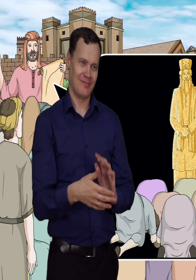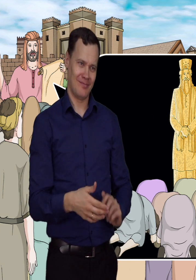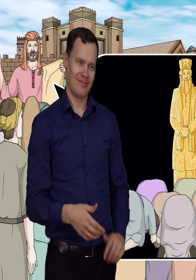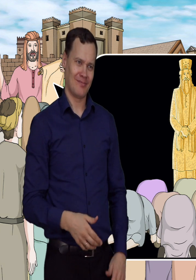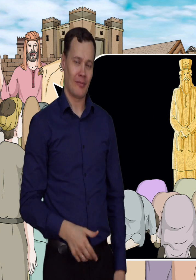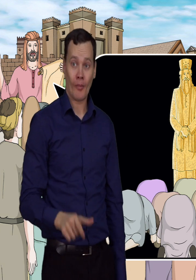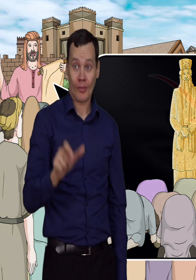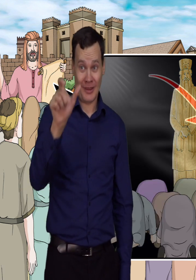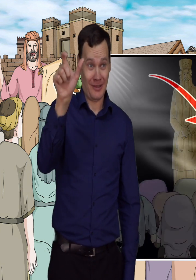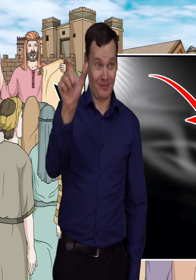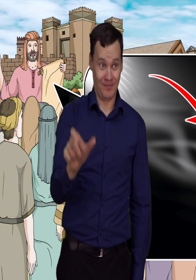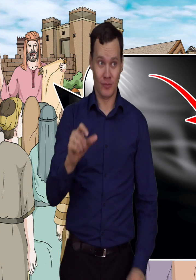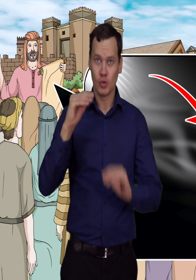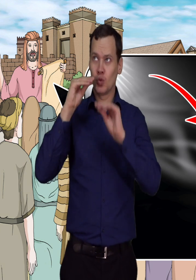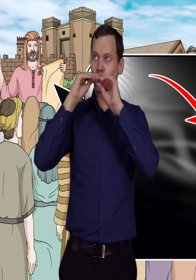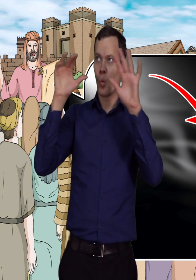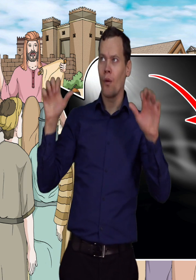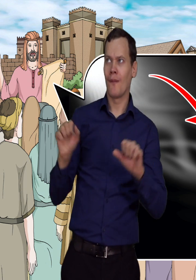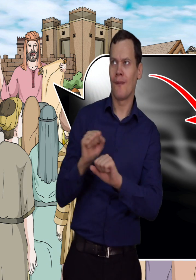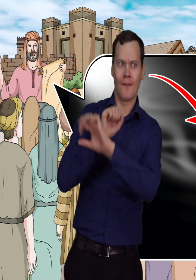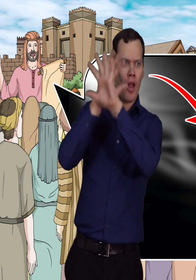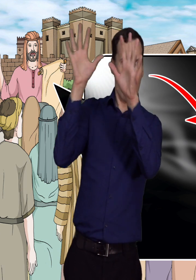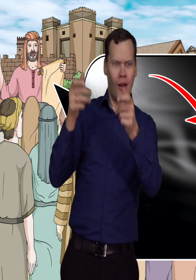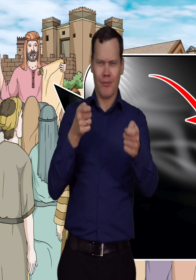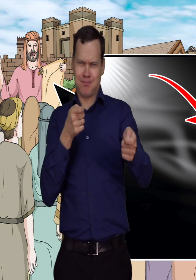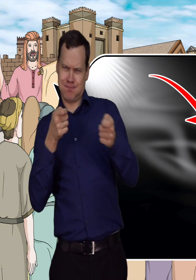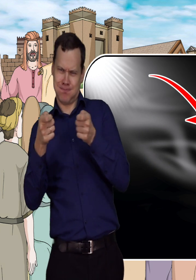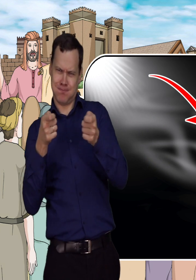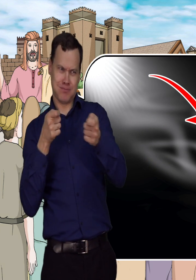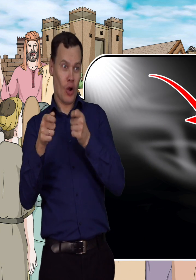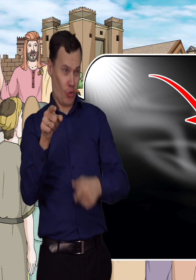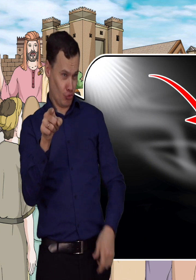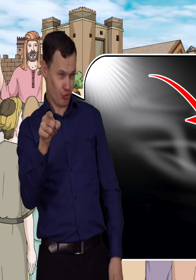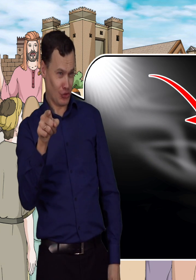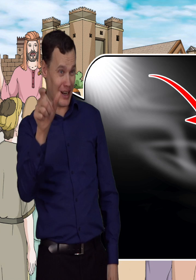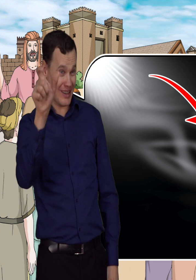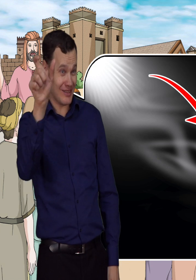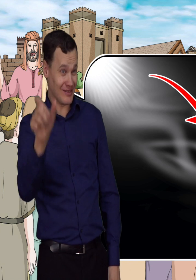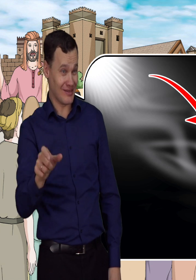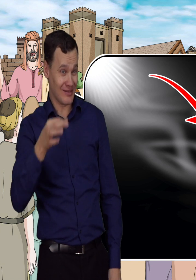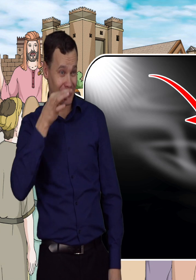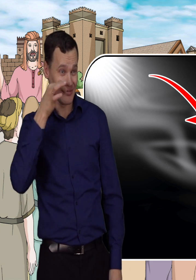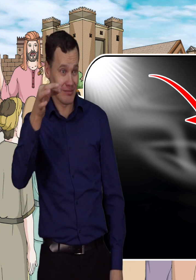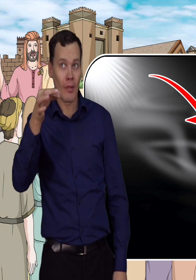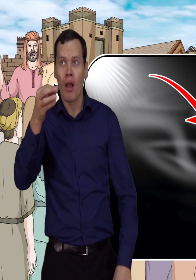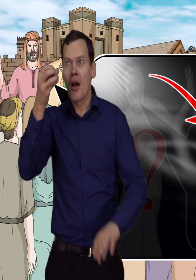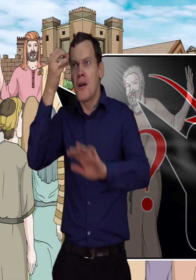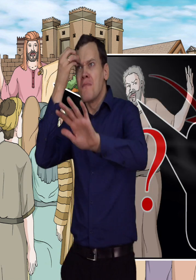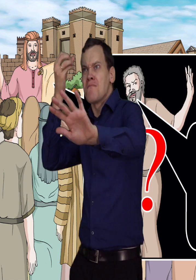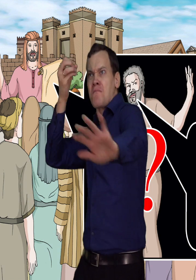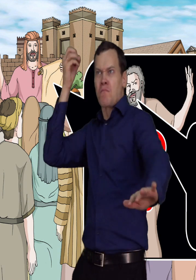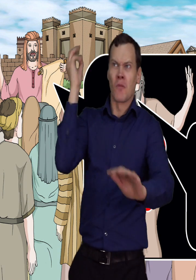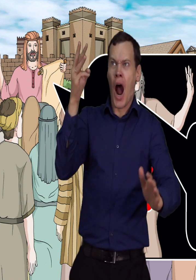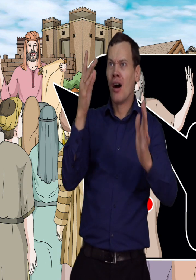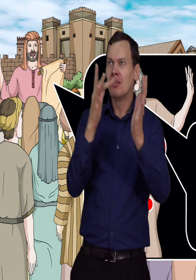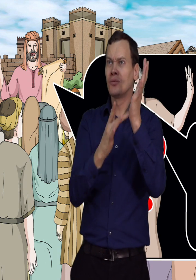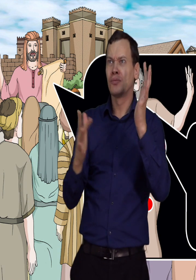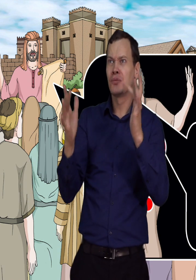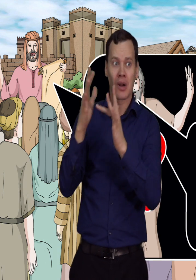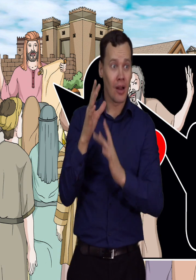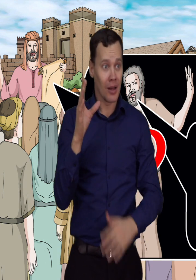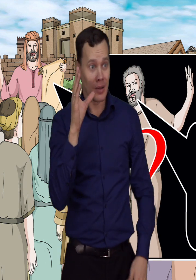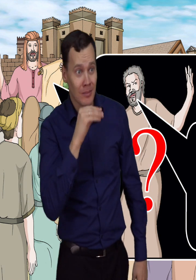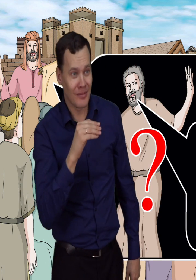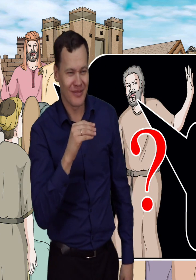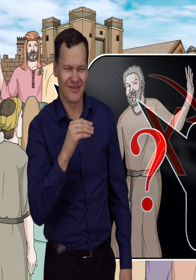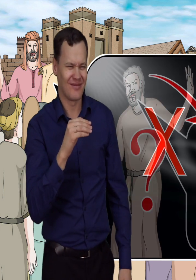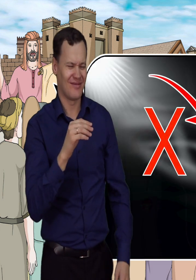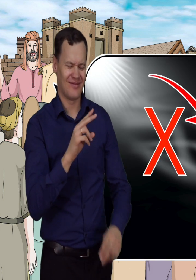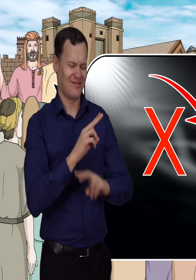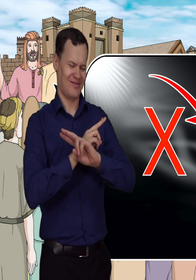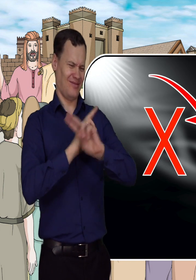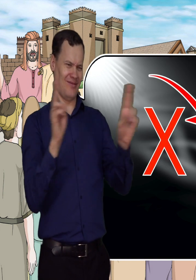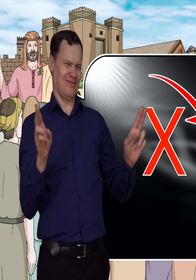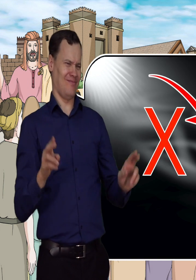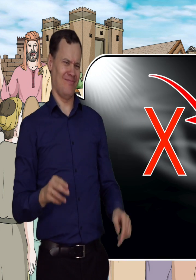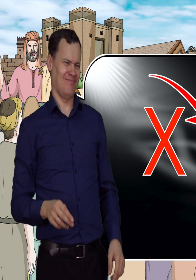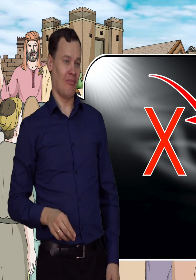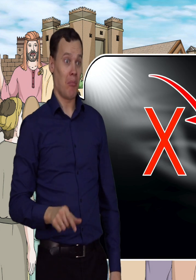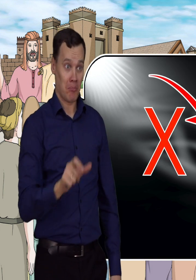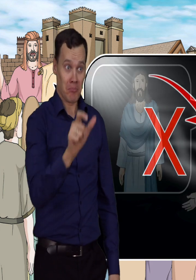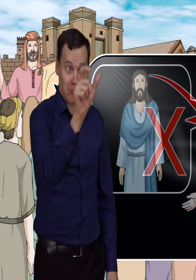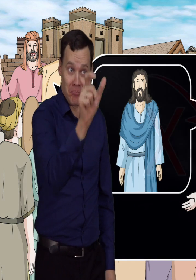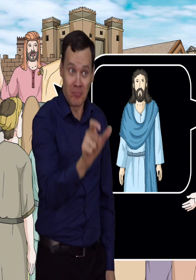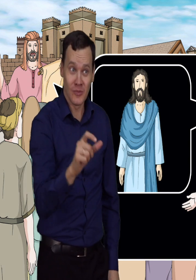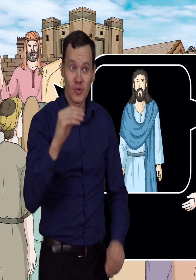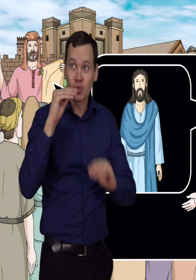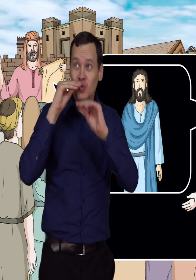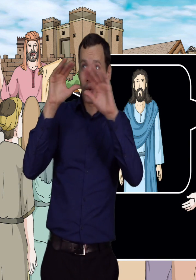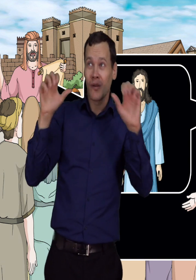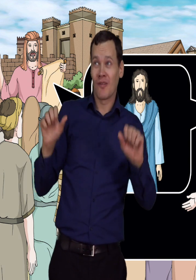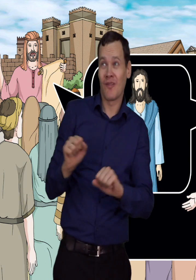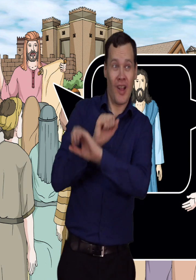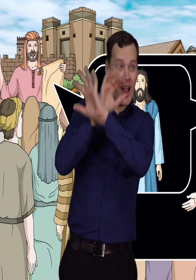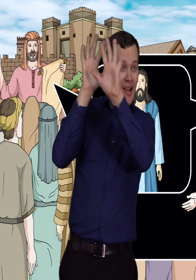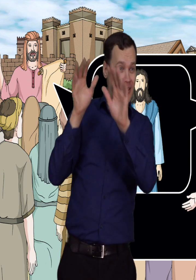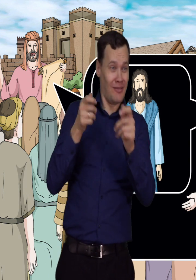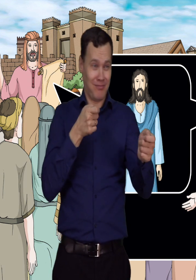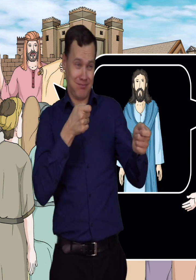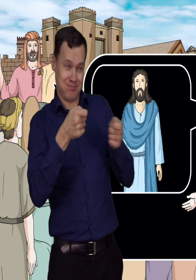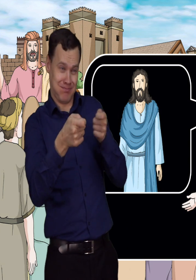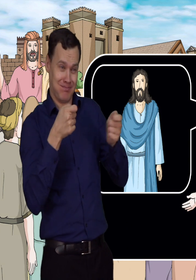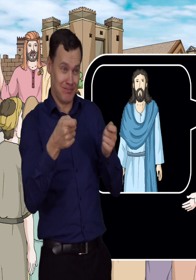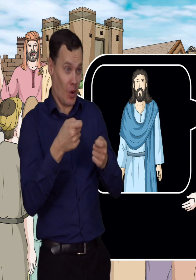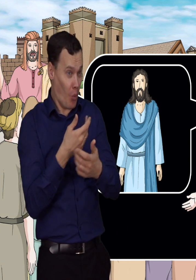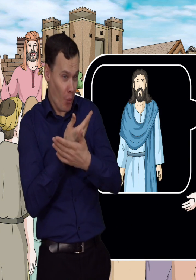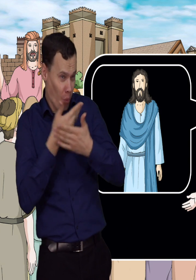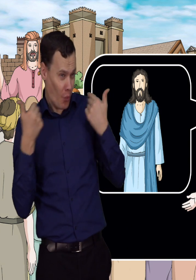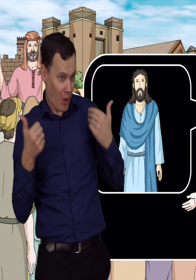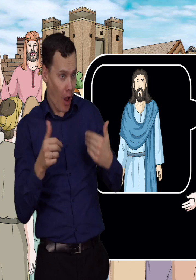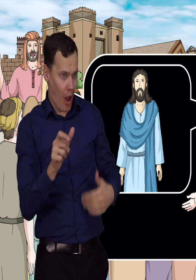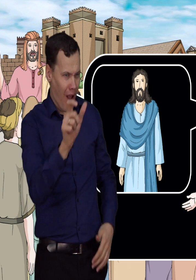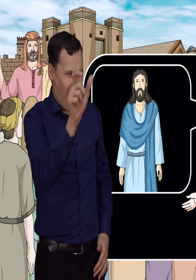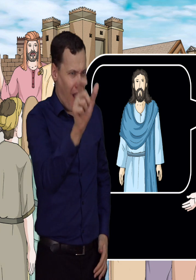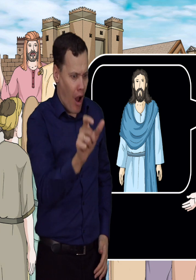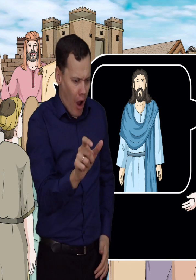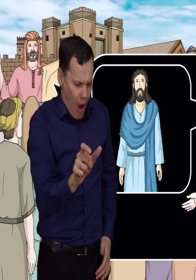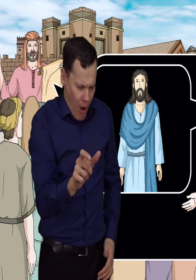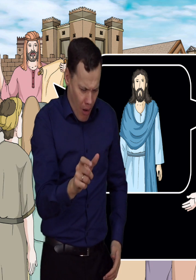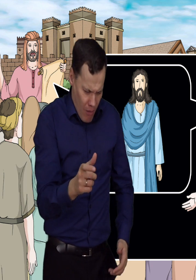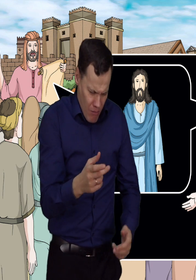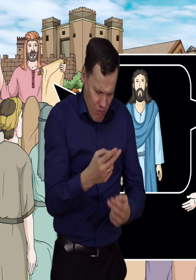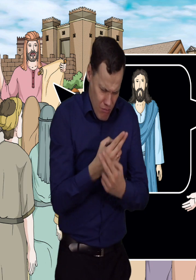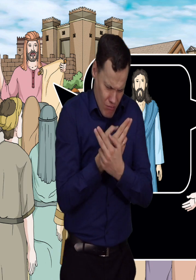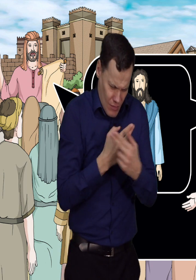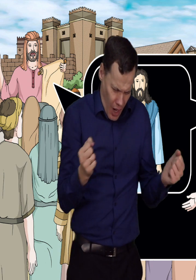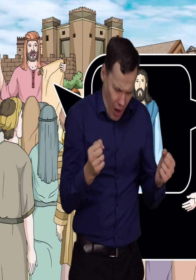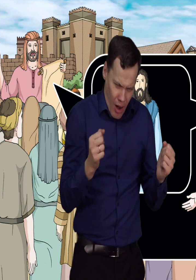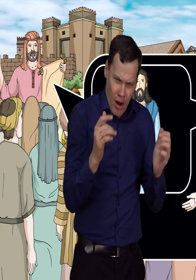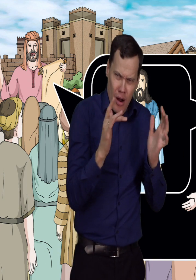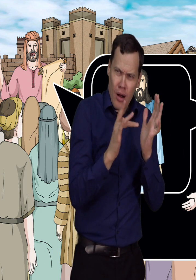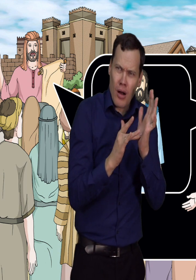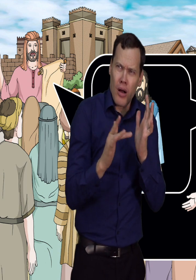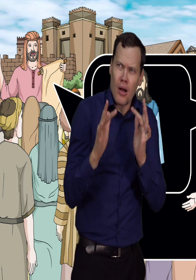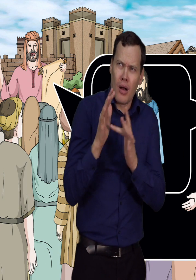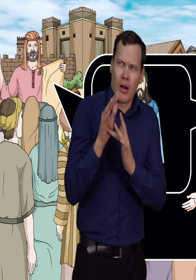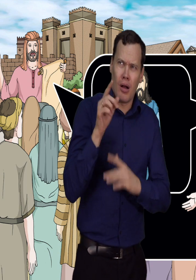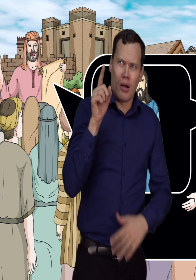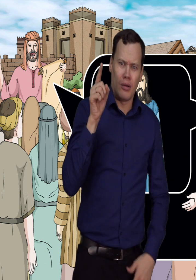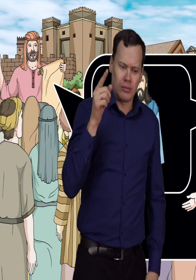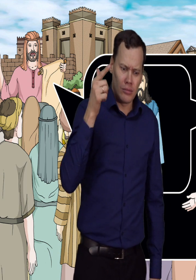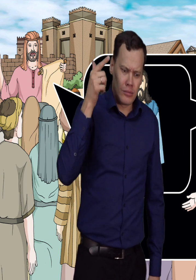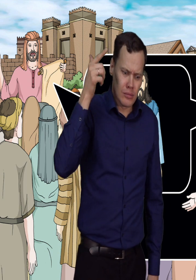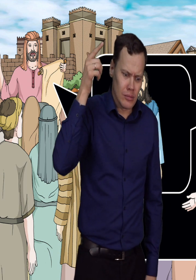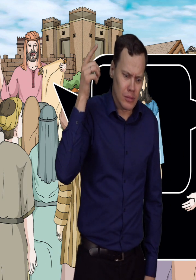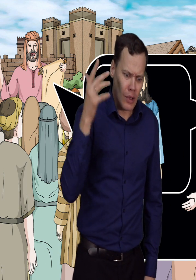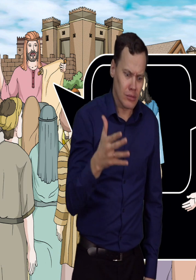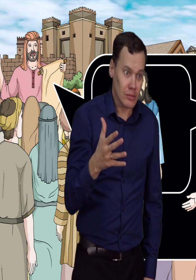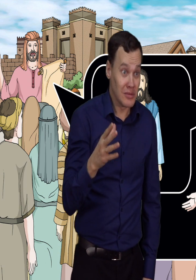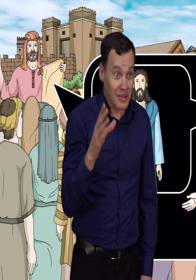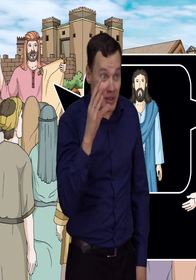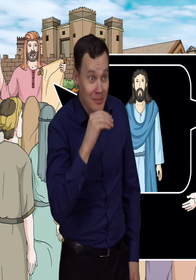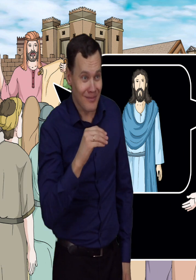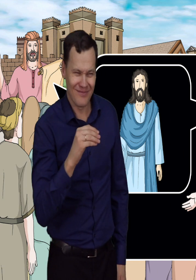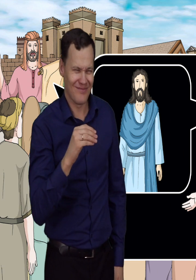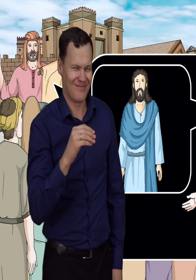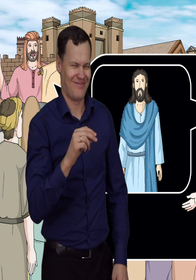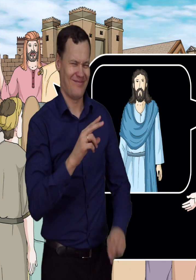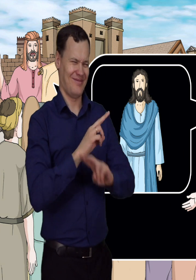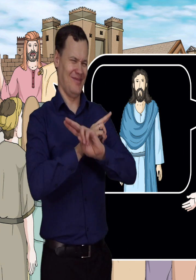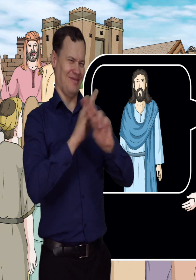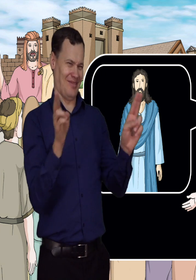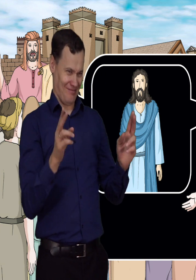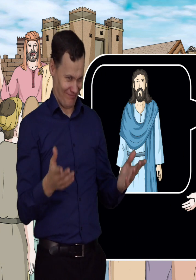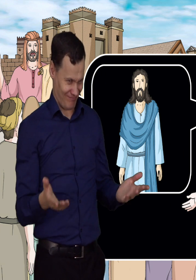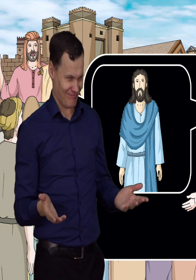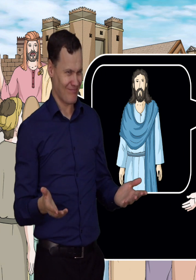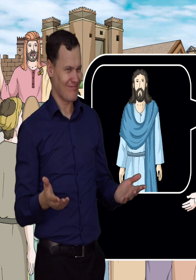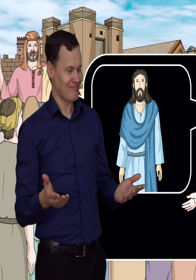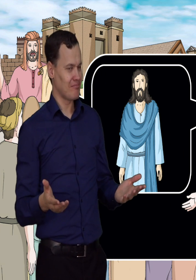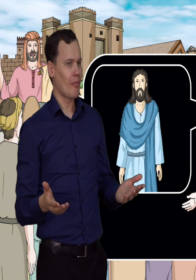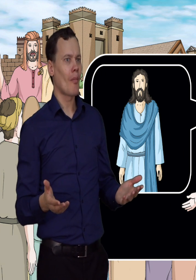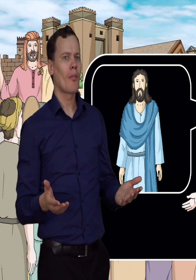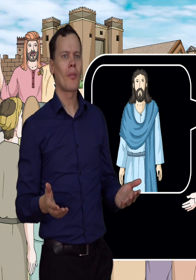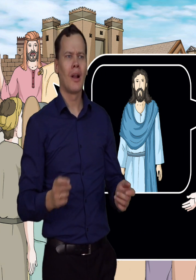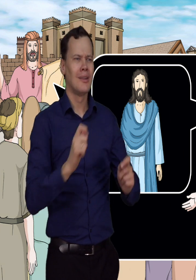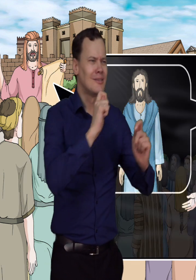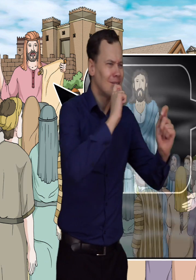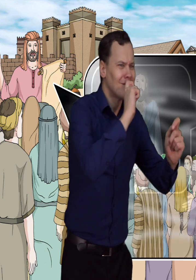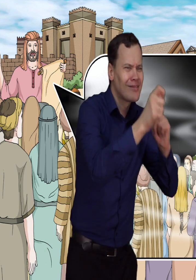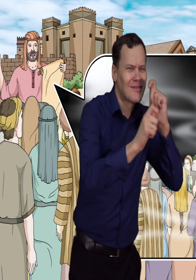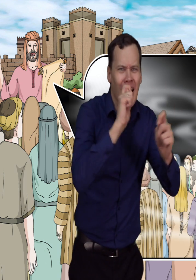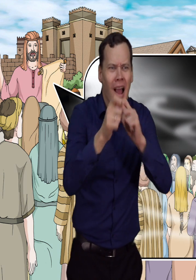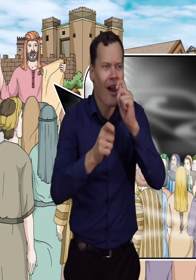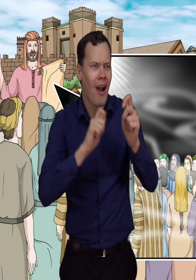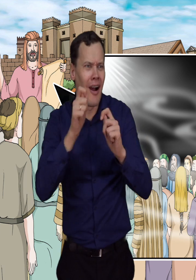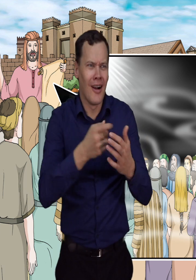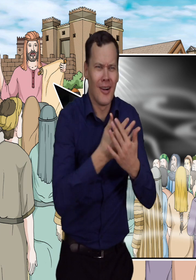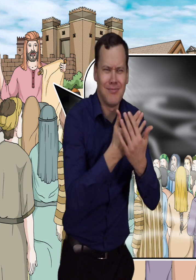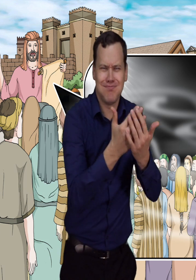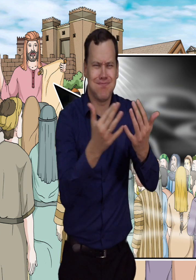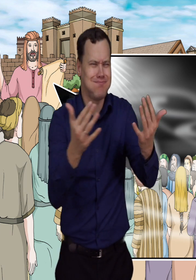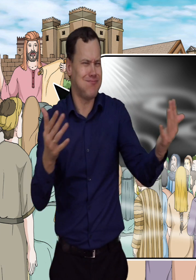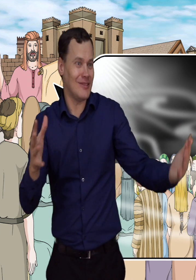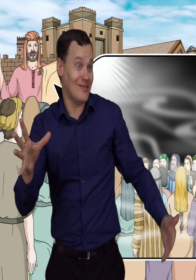Therefore I inform you that no one who is speaking by the Spirit of God says, “Jesus be cursed,” and no one can say, “Jesus is Lord,” except by the Holy Spirit.